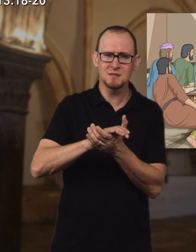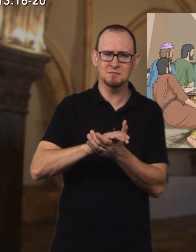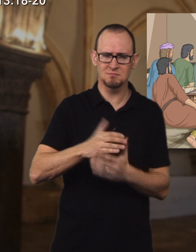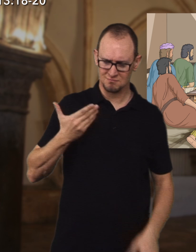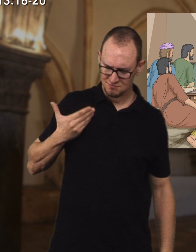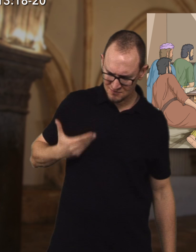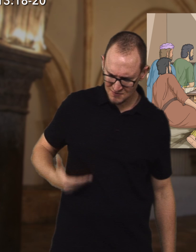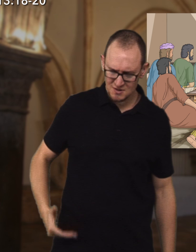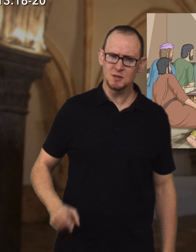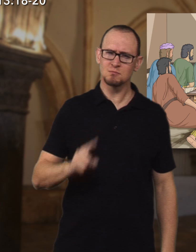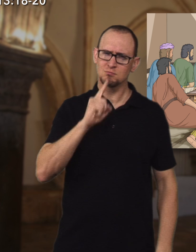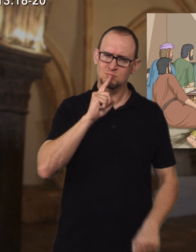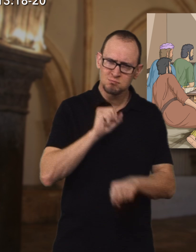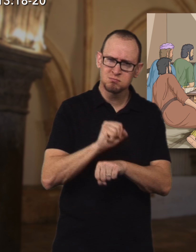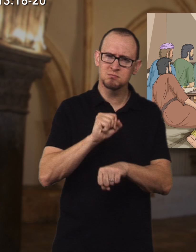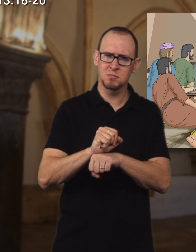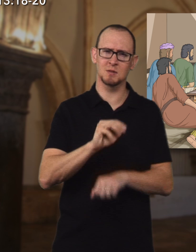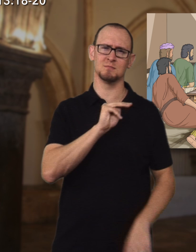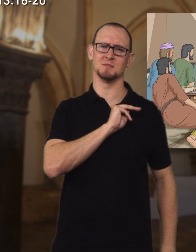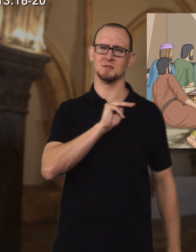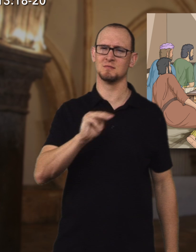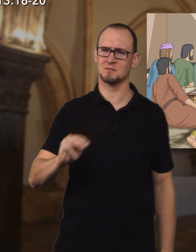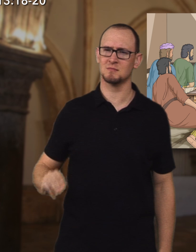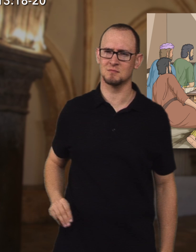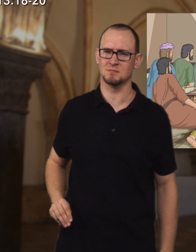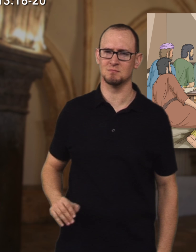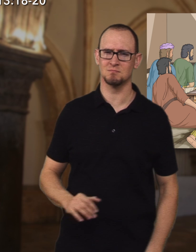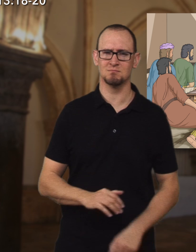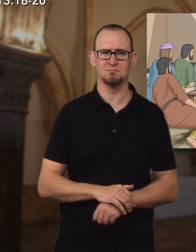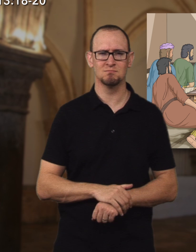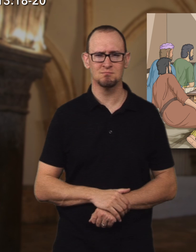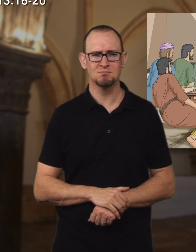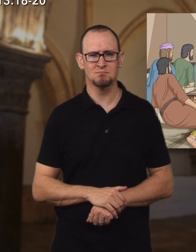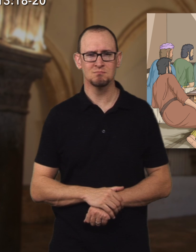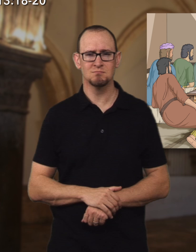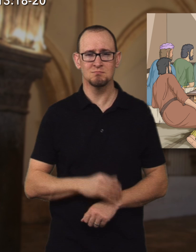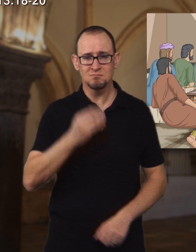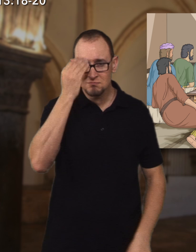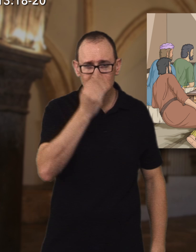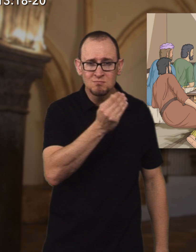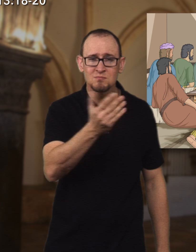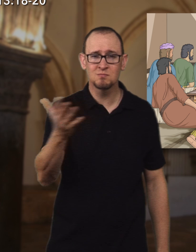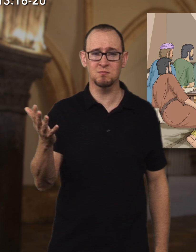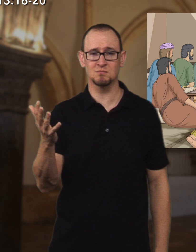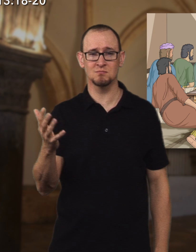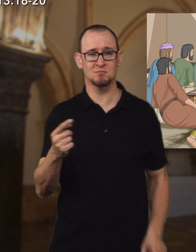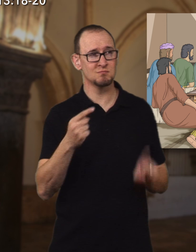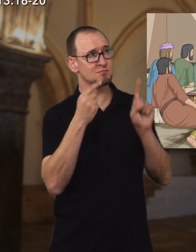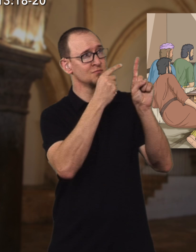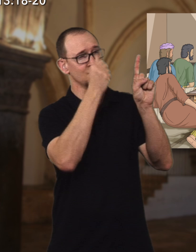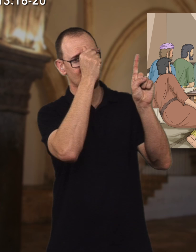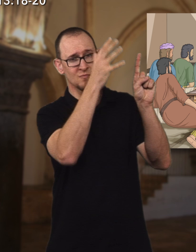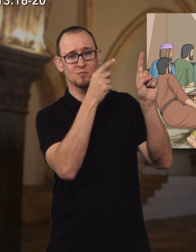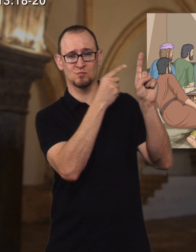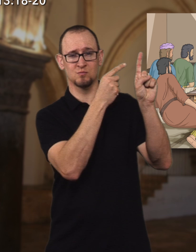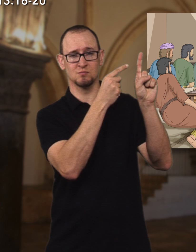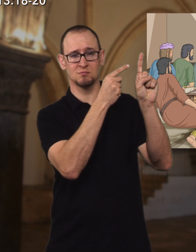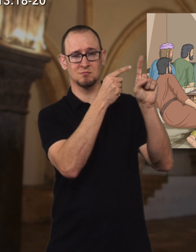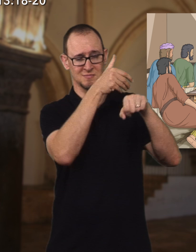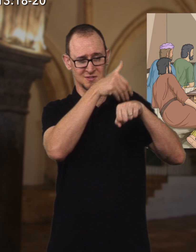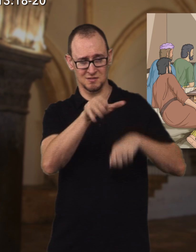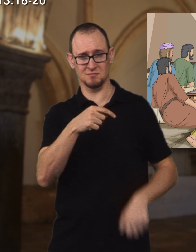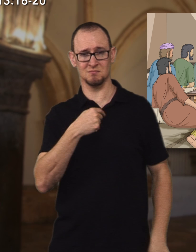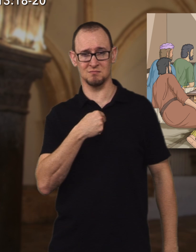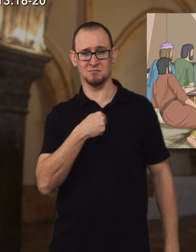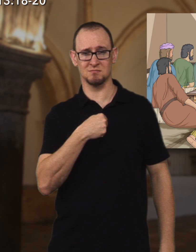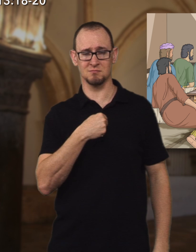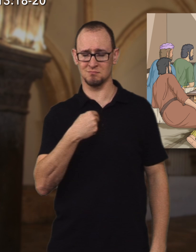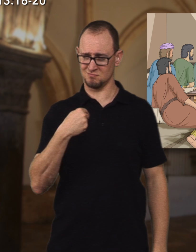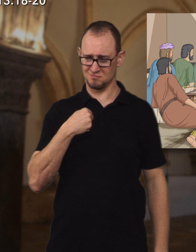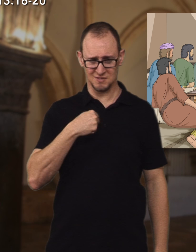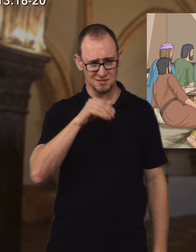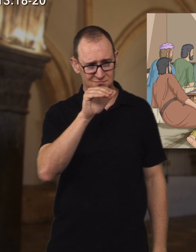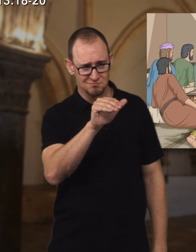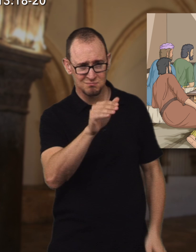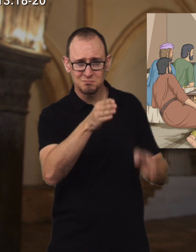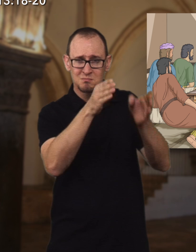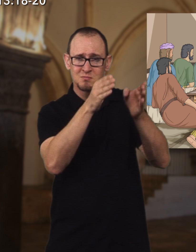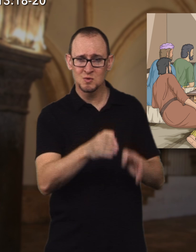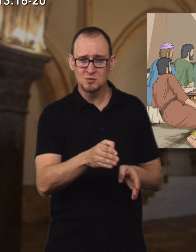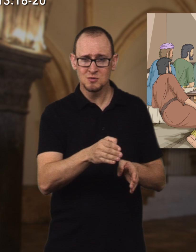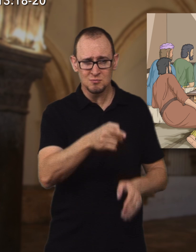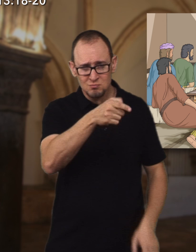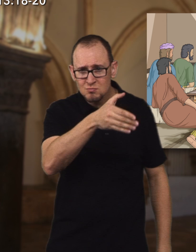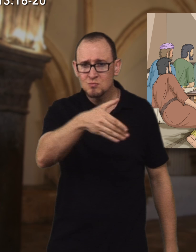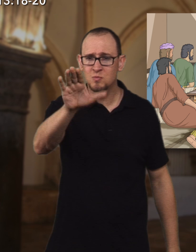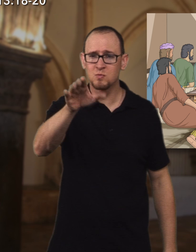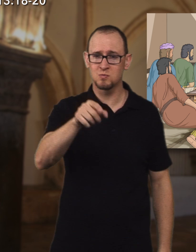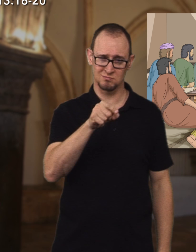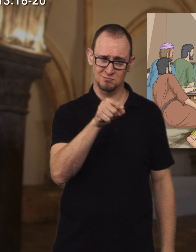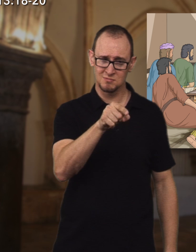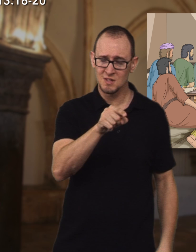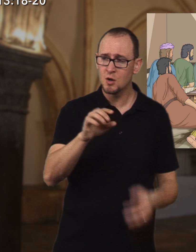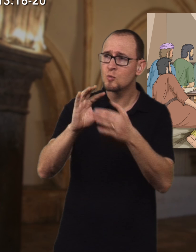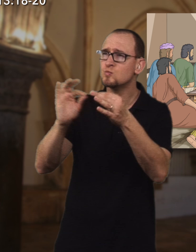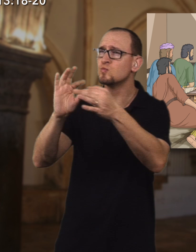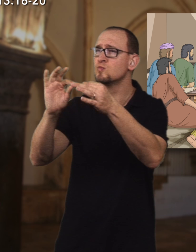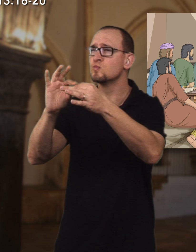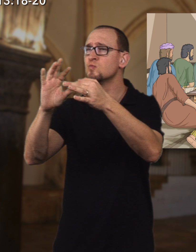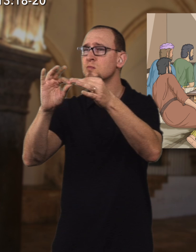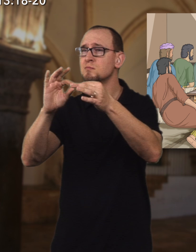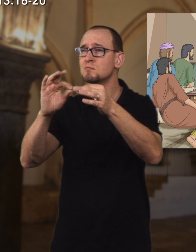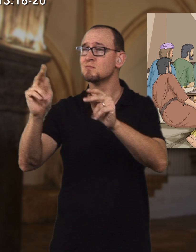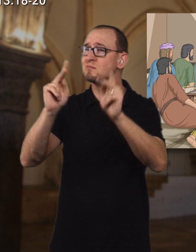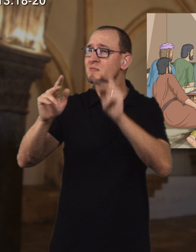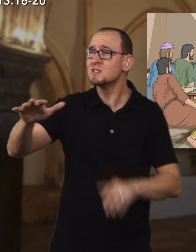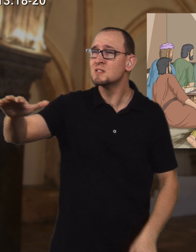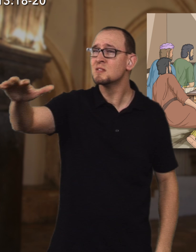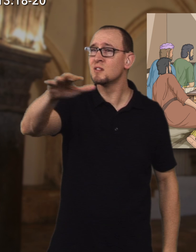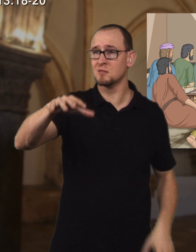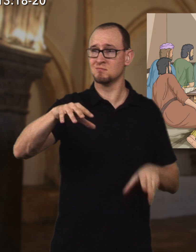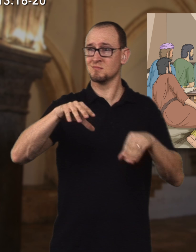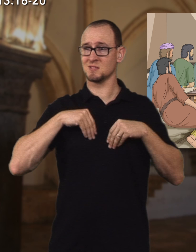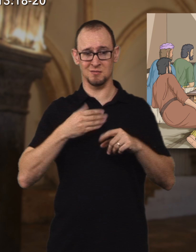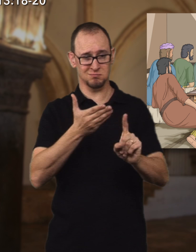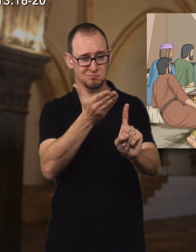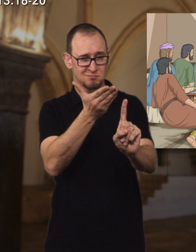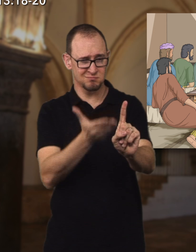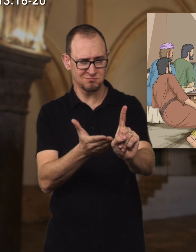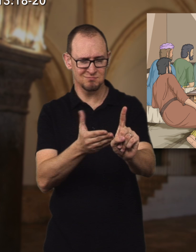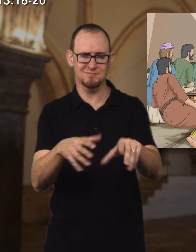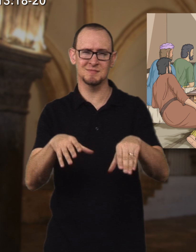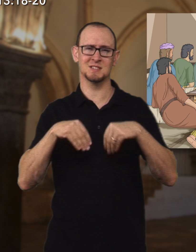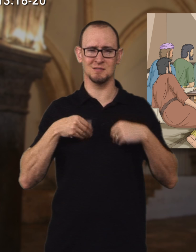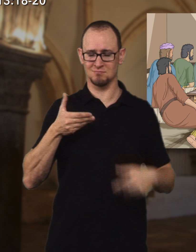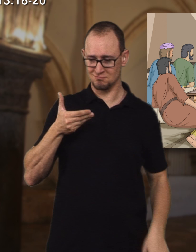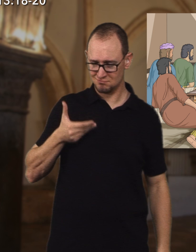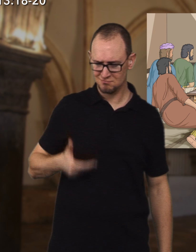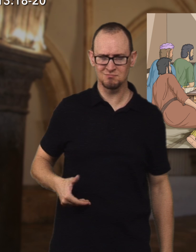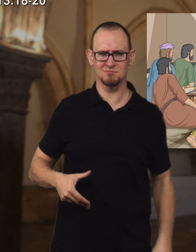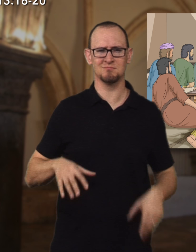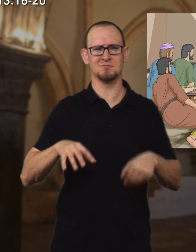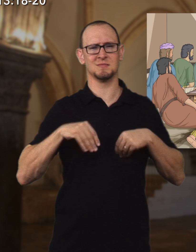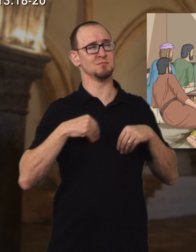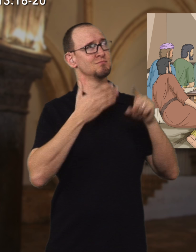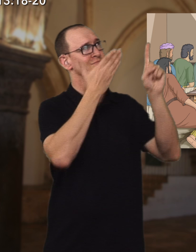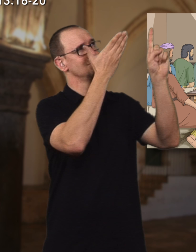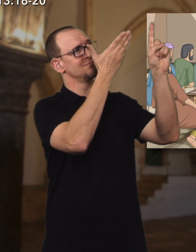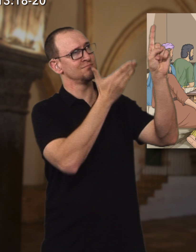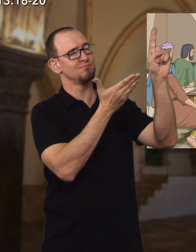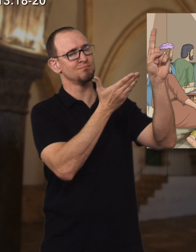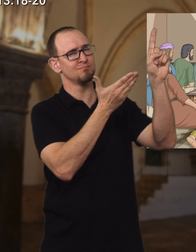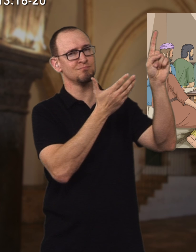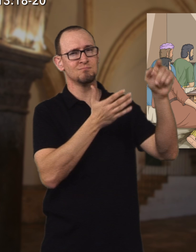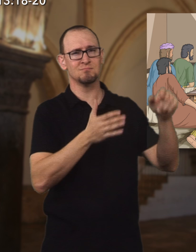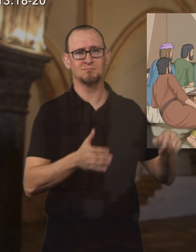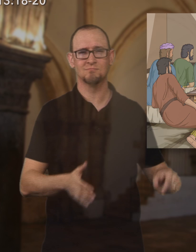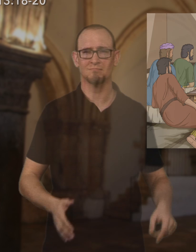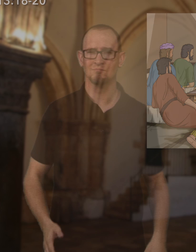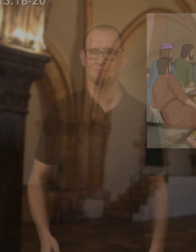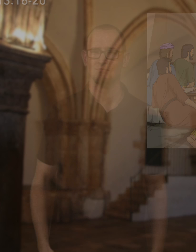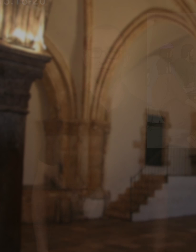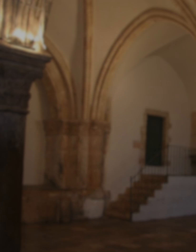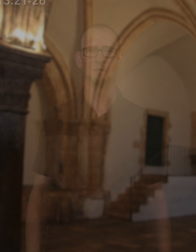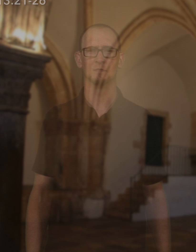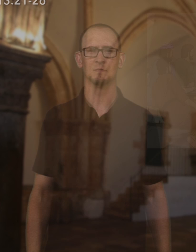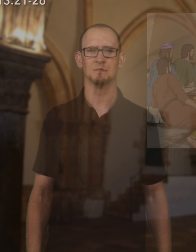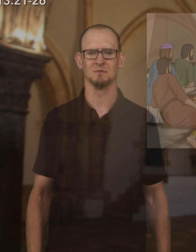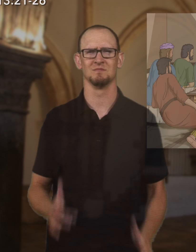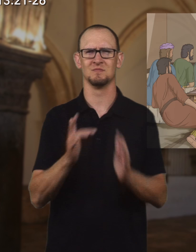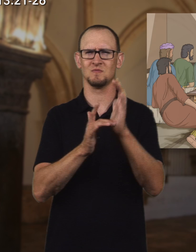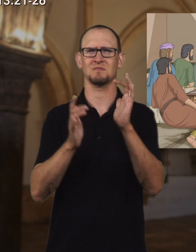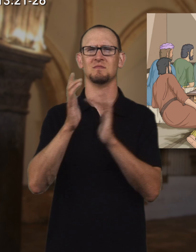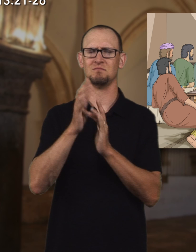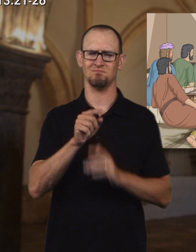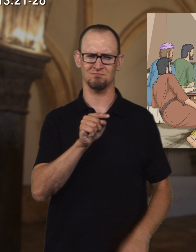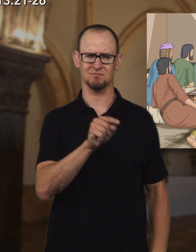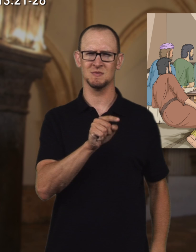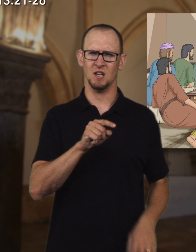Truly, truly, I tell you, whoever receives the one I send receives Me, and whoever receives Me receives the One who sent Me.”